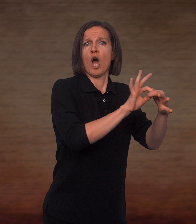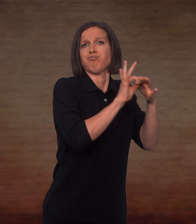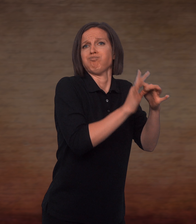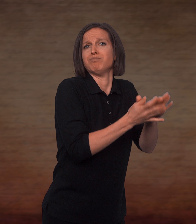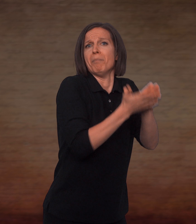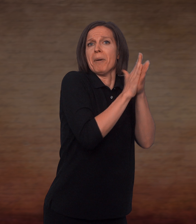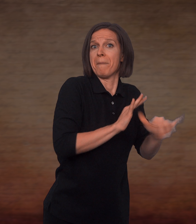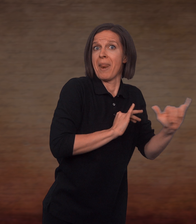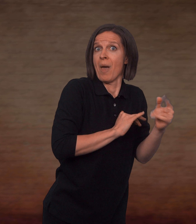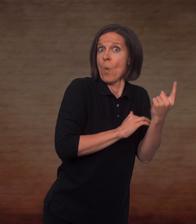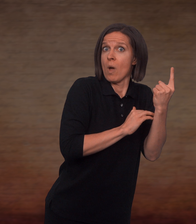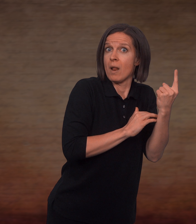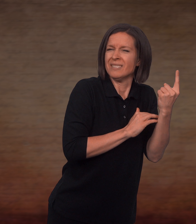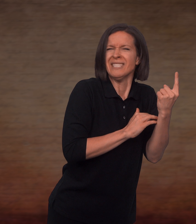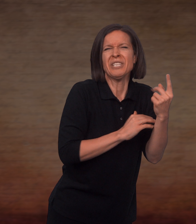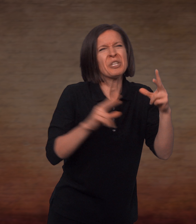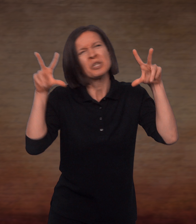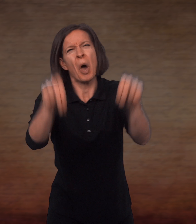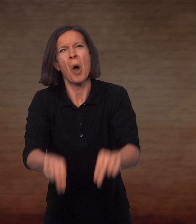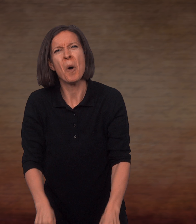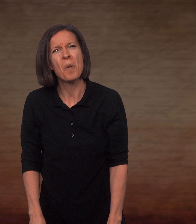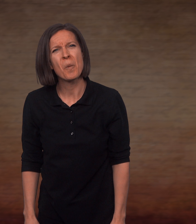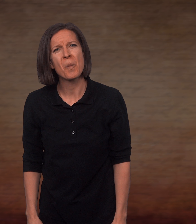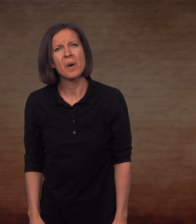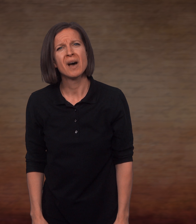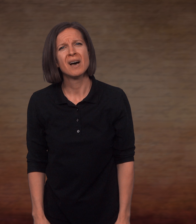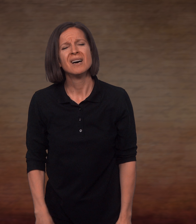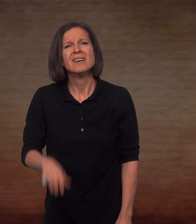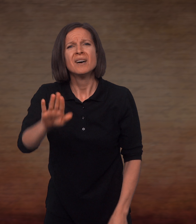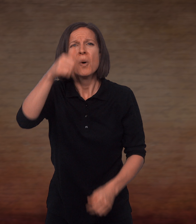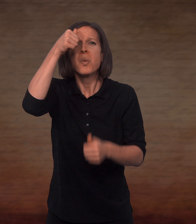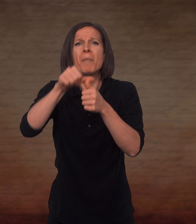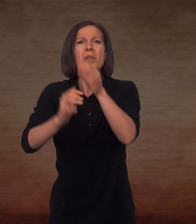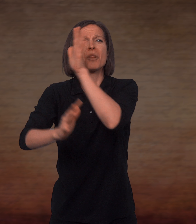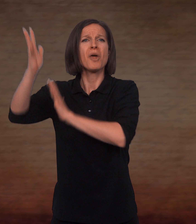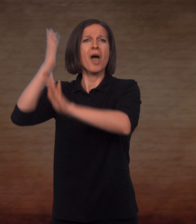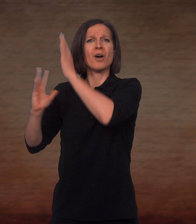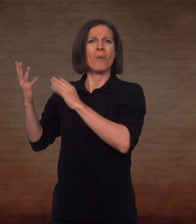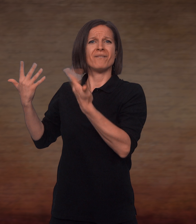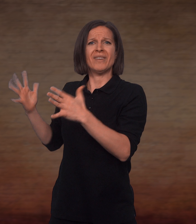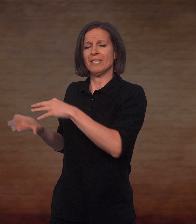Never!